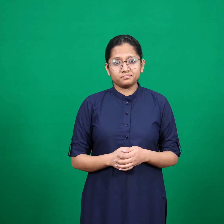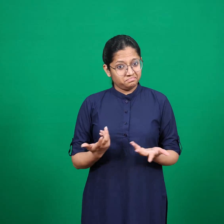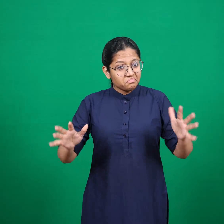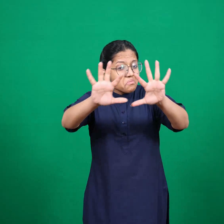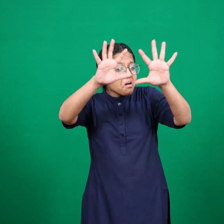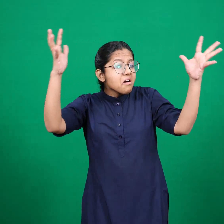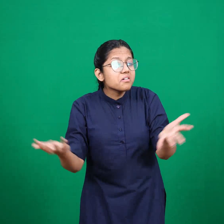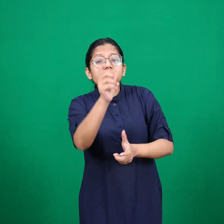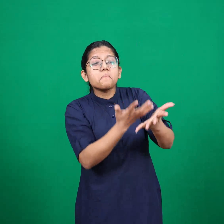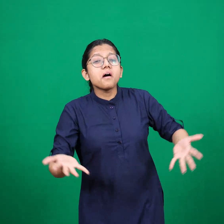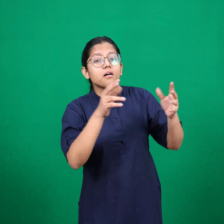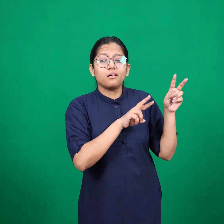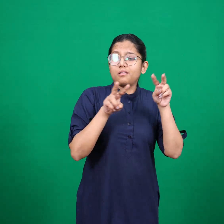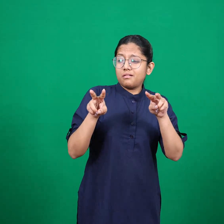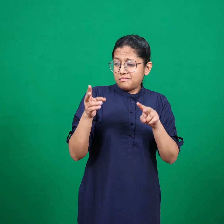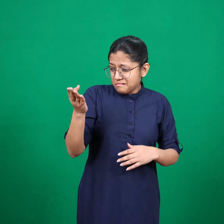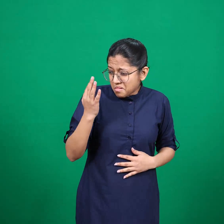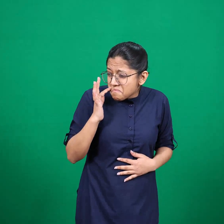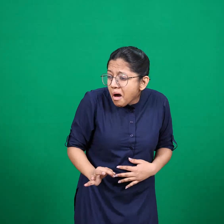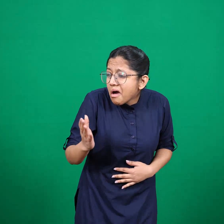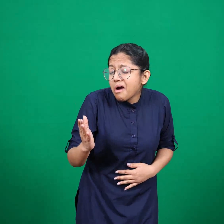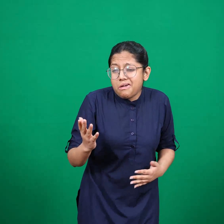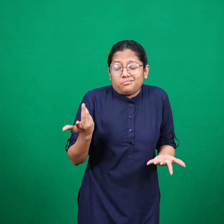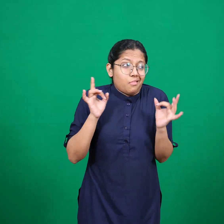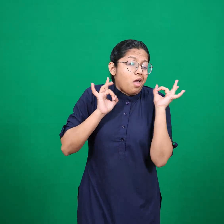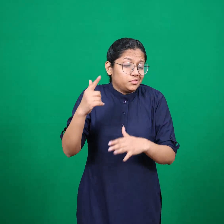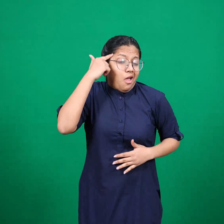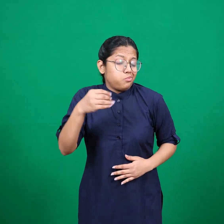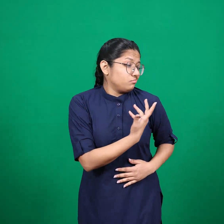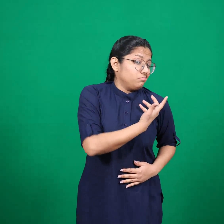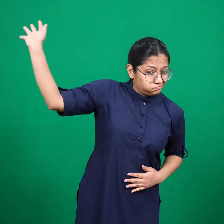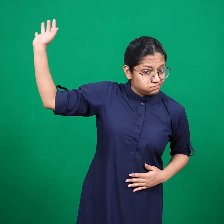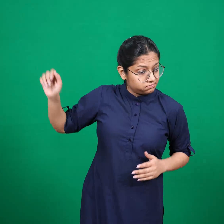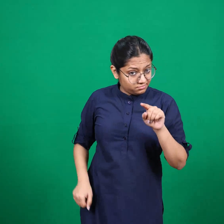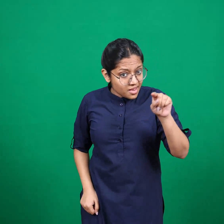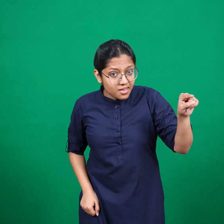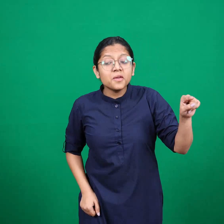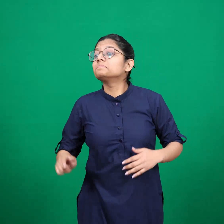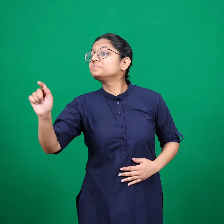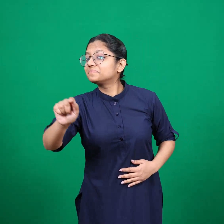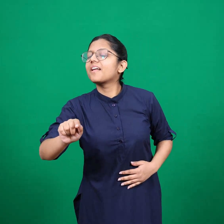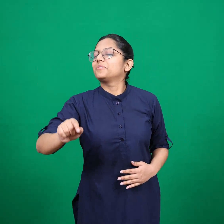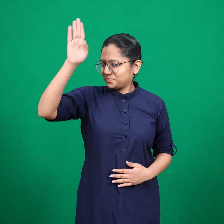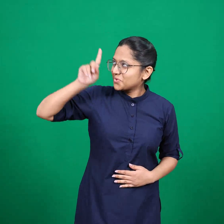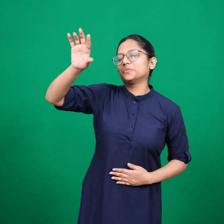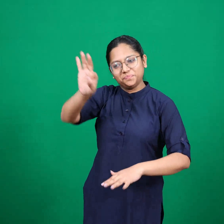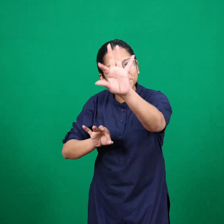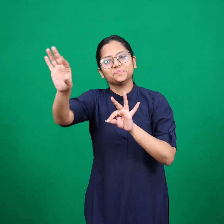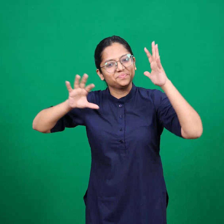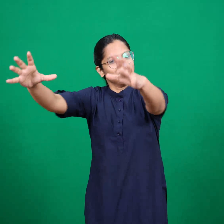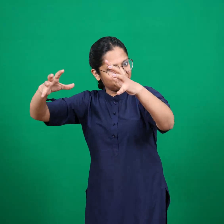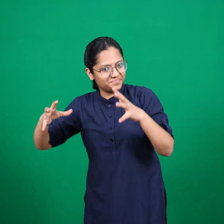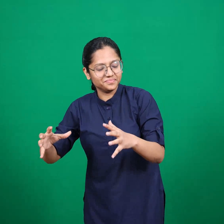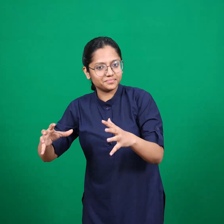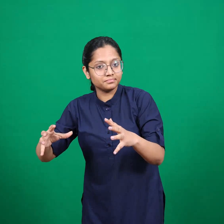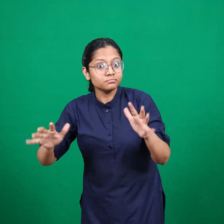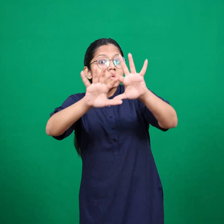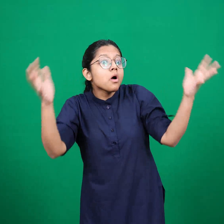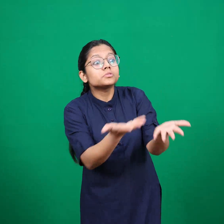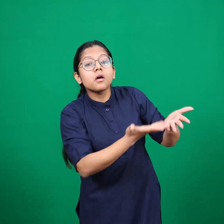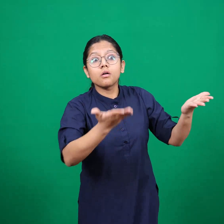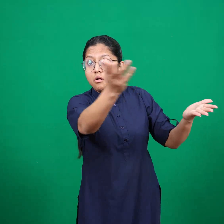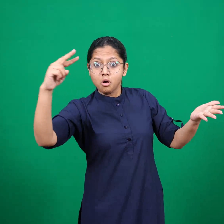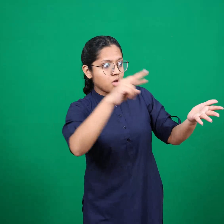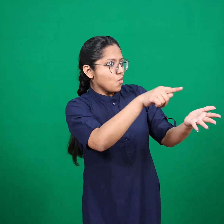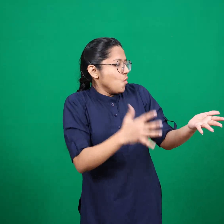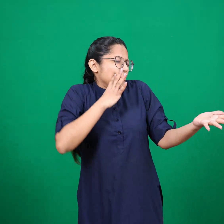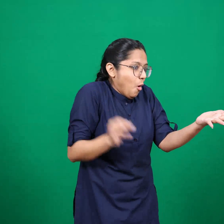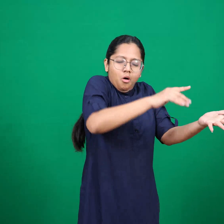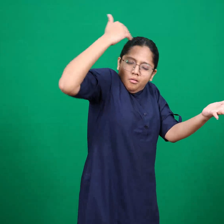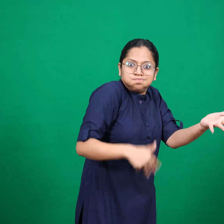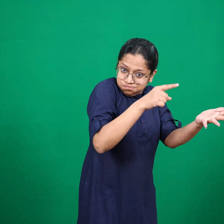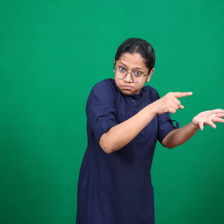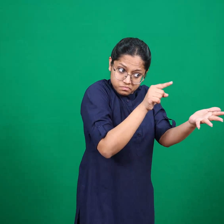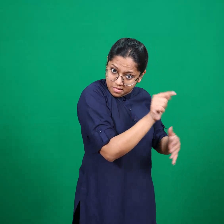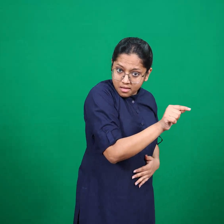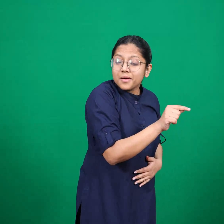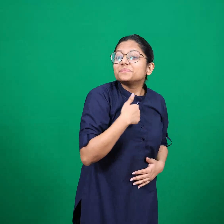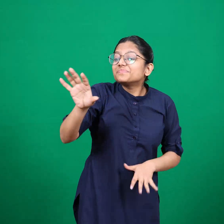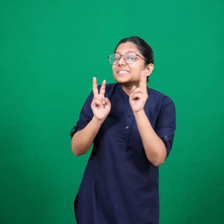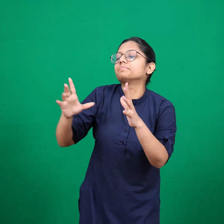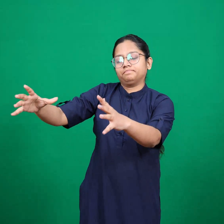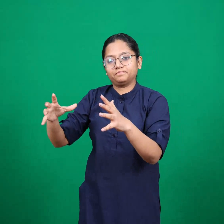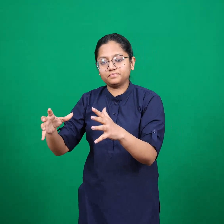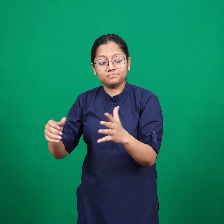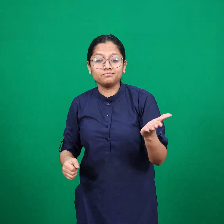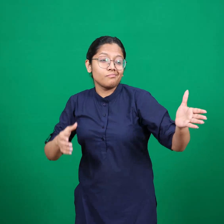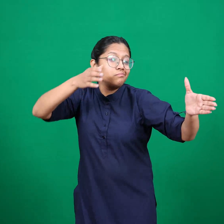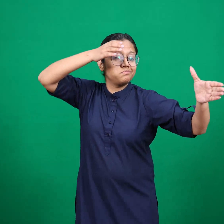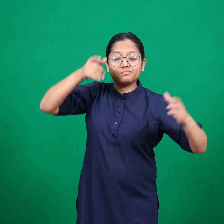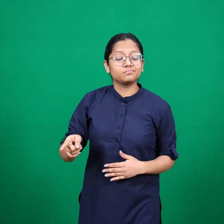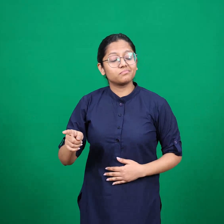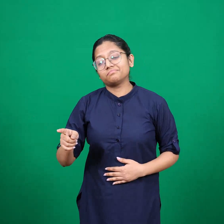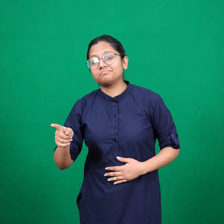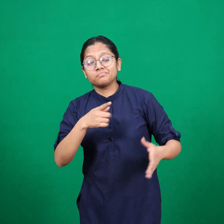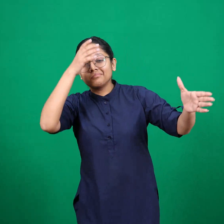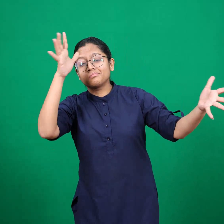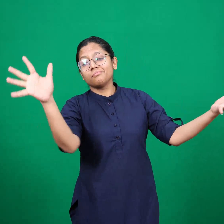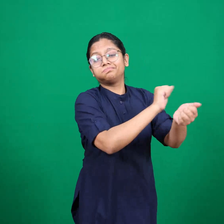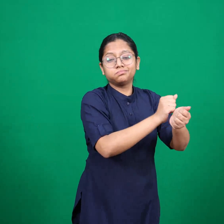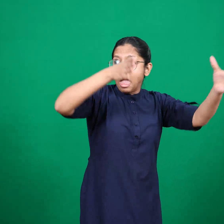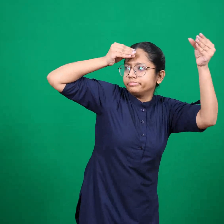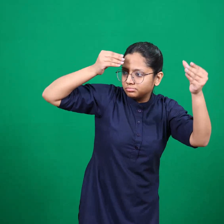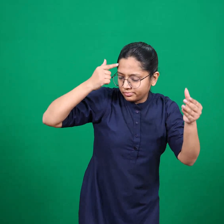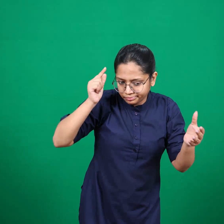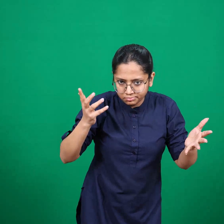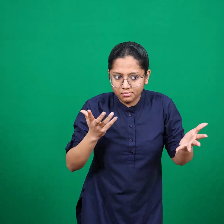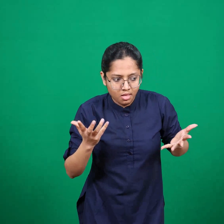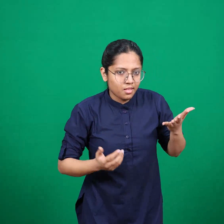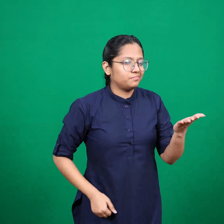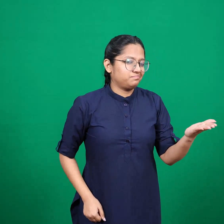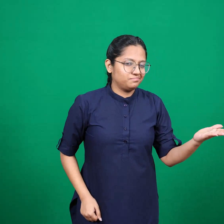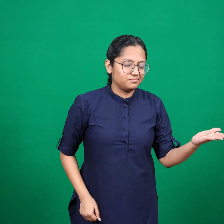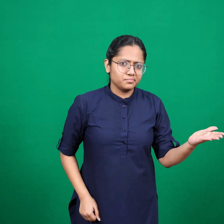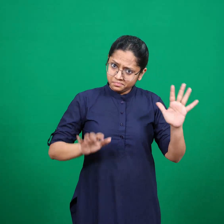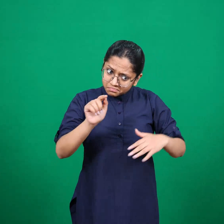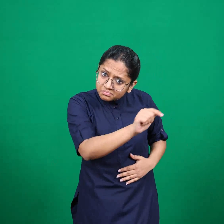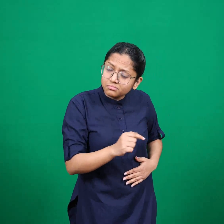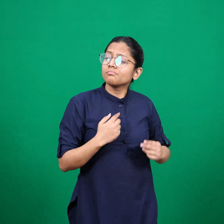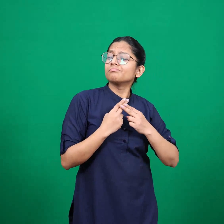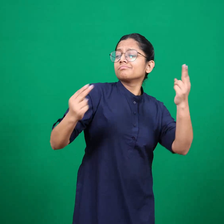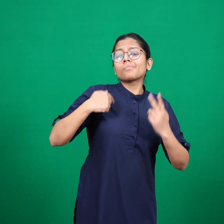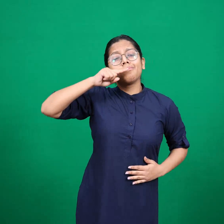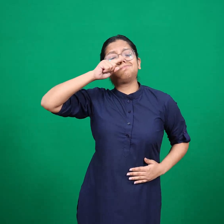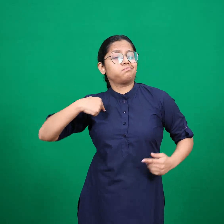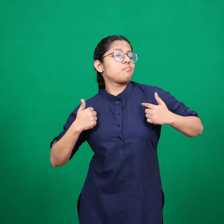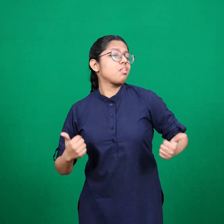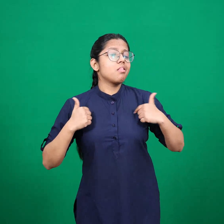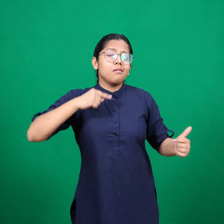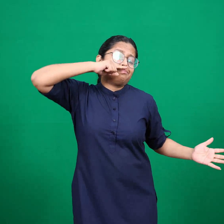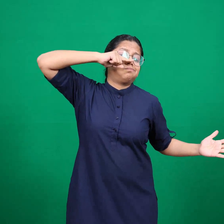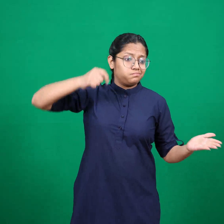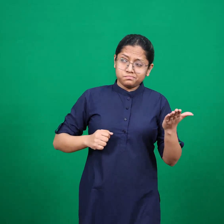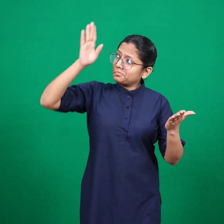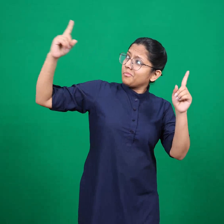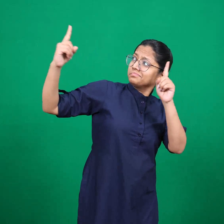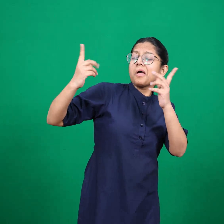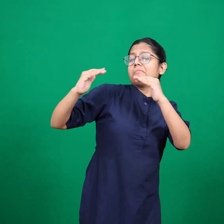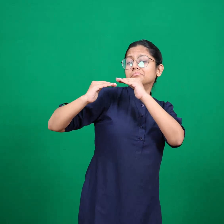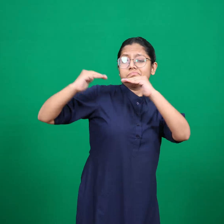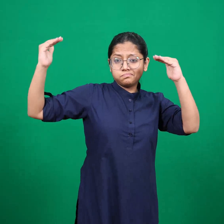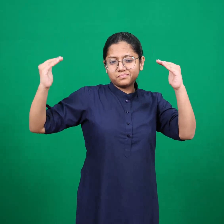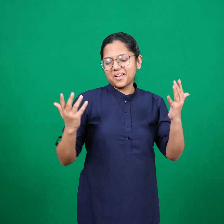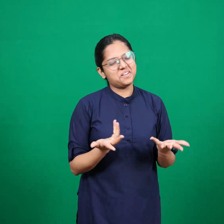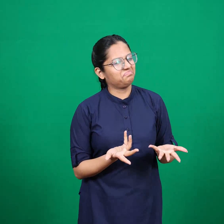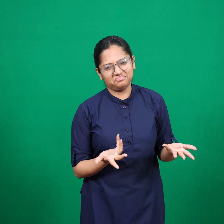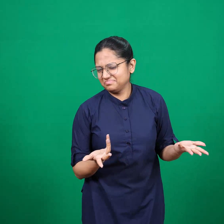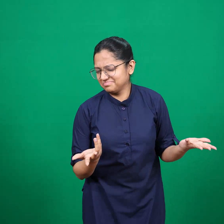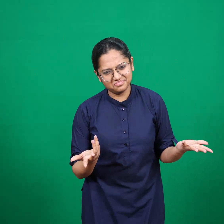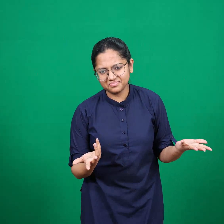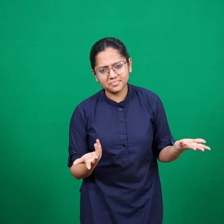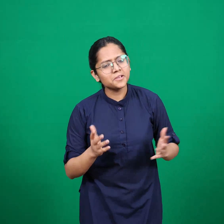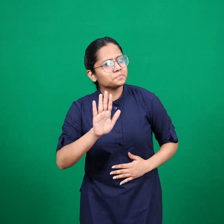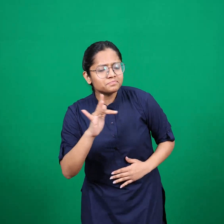He chose the lowly and despised things of the world, and the things that are not, to nullify the things that are, so that no one may boast in His presence.